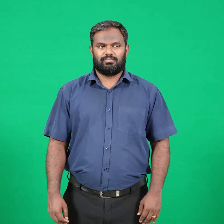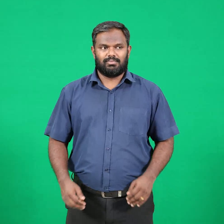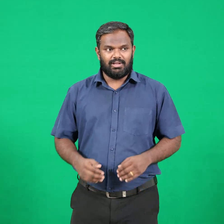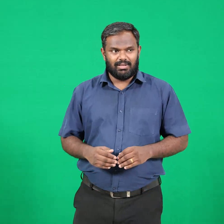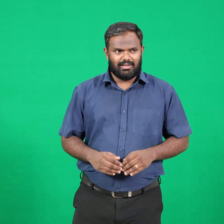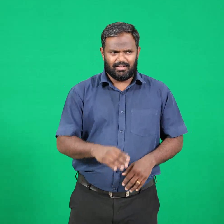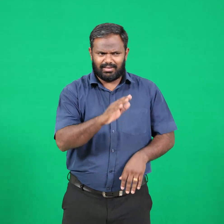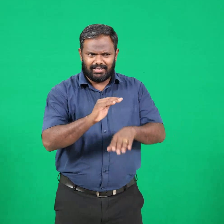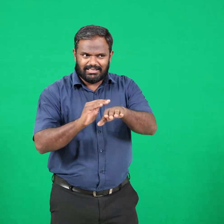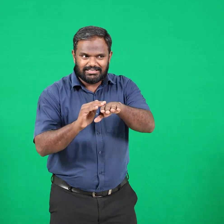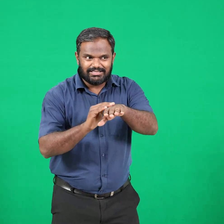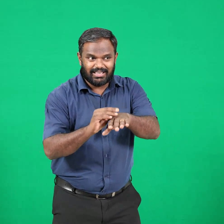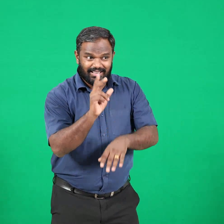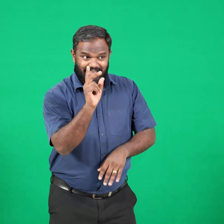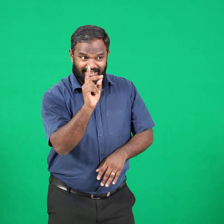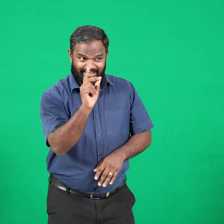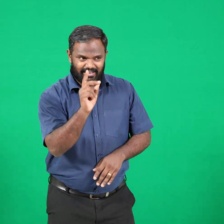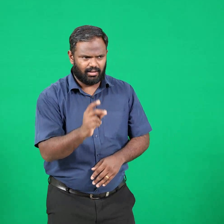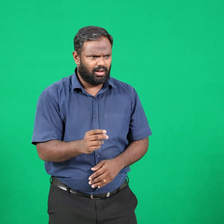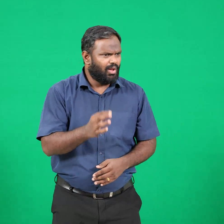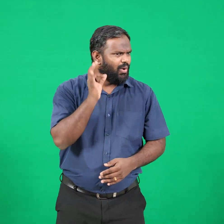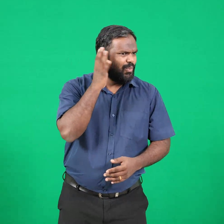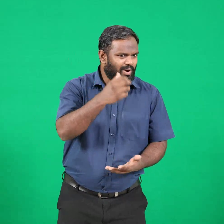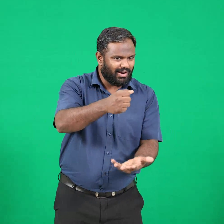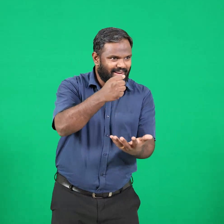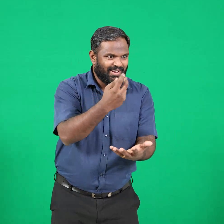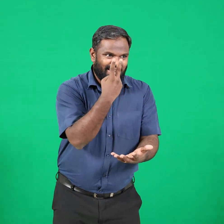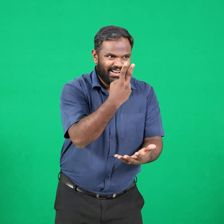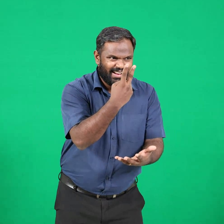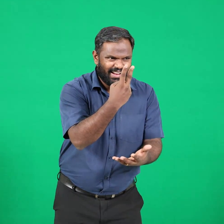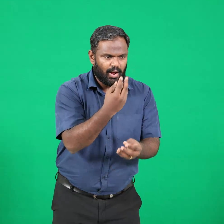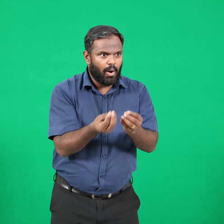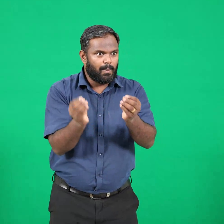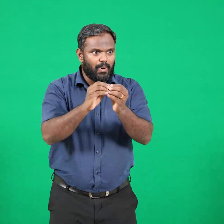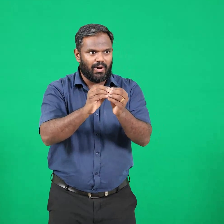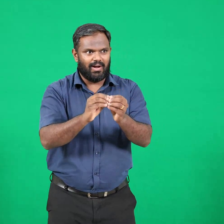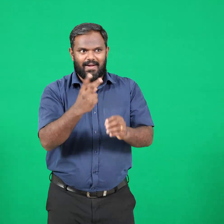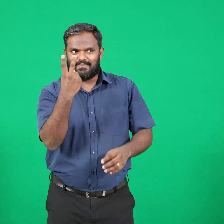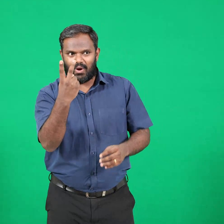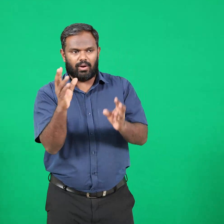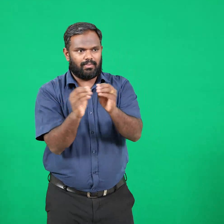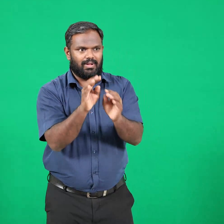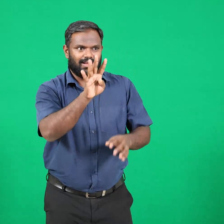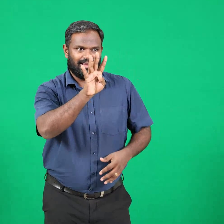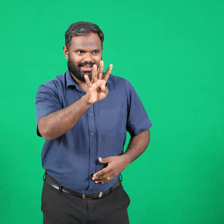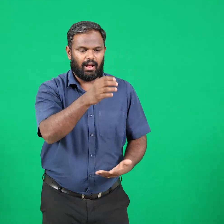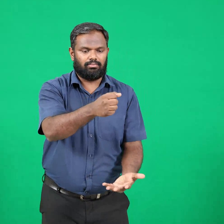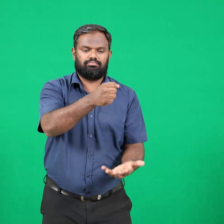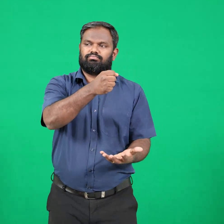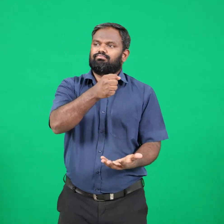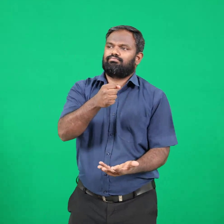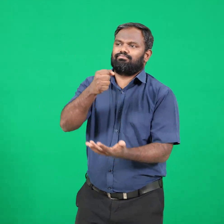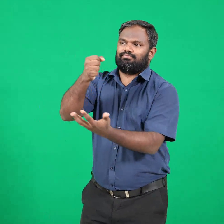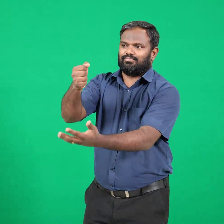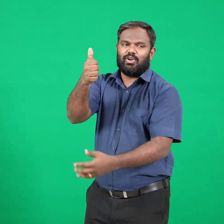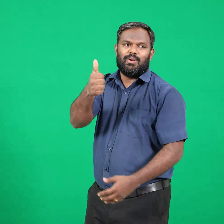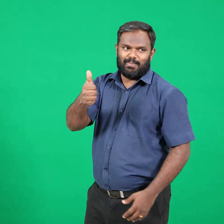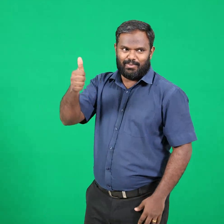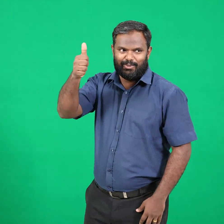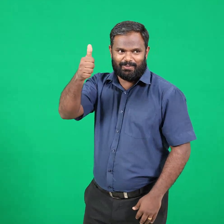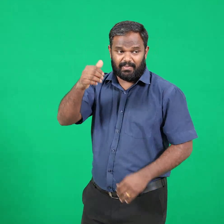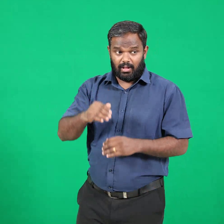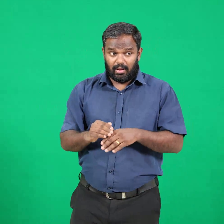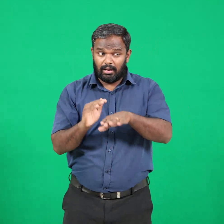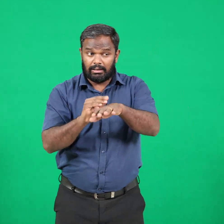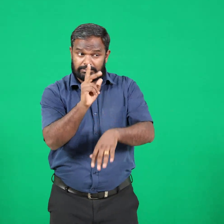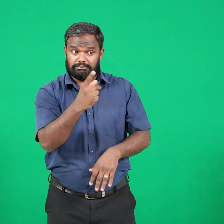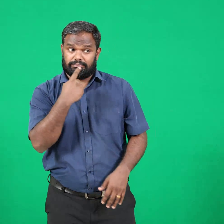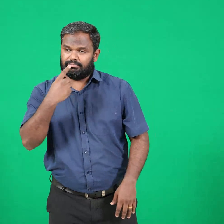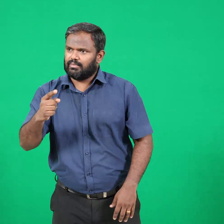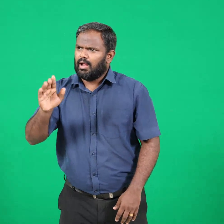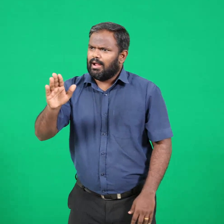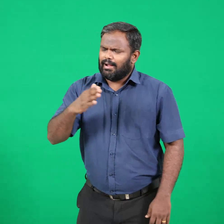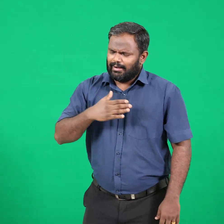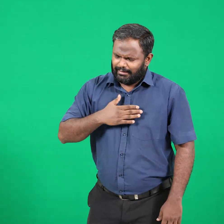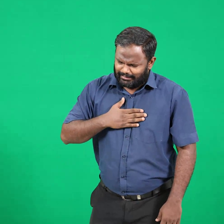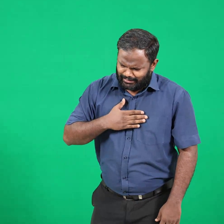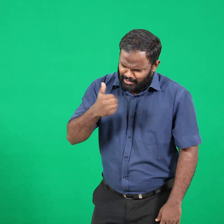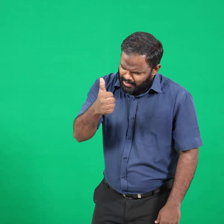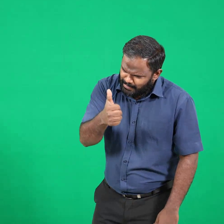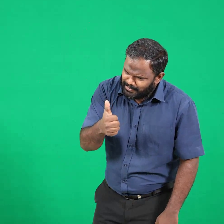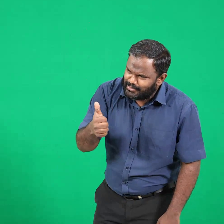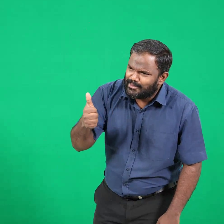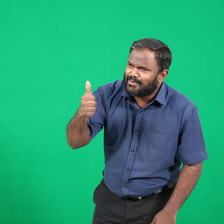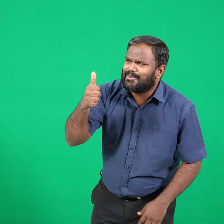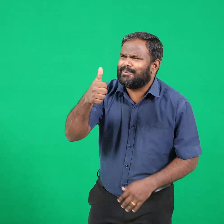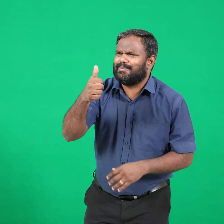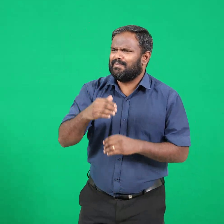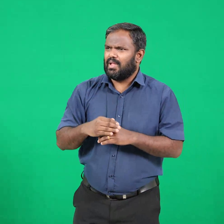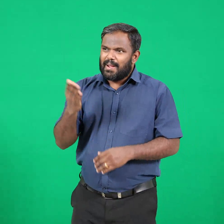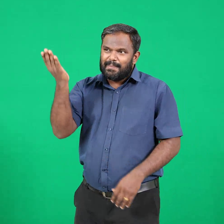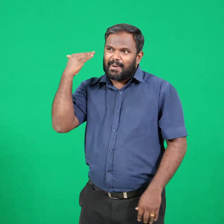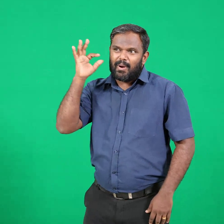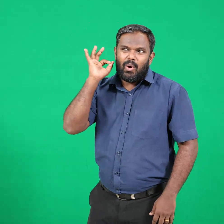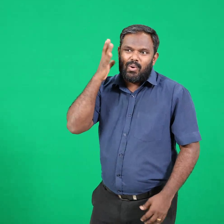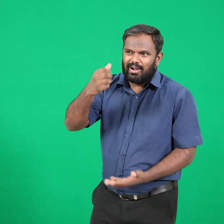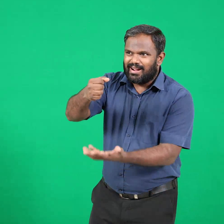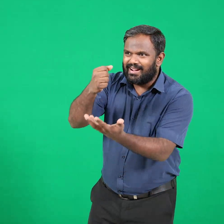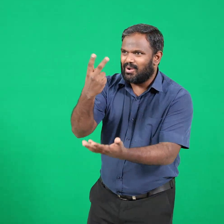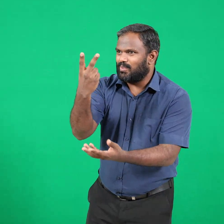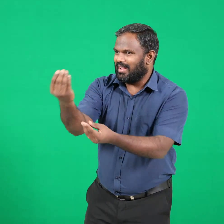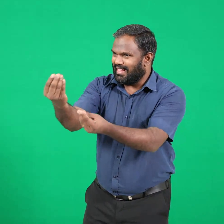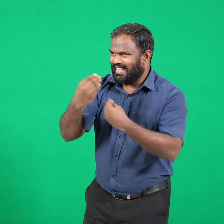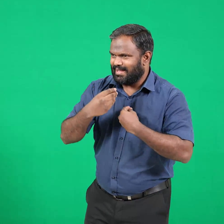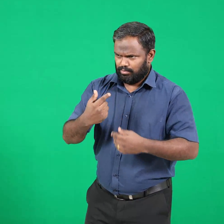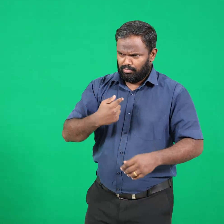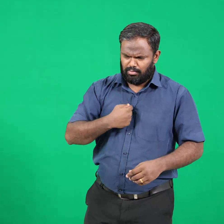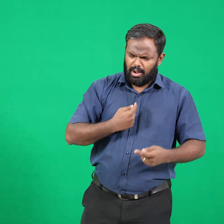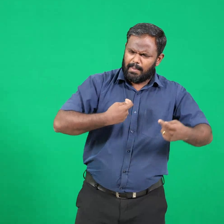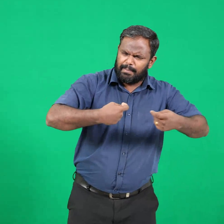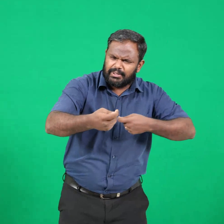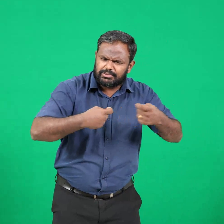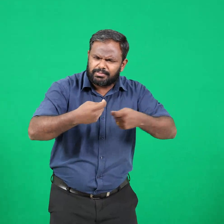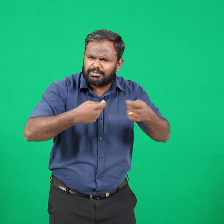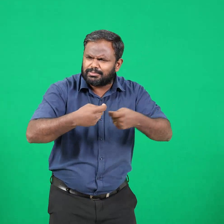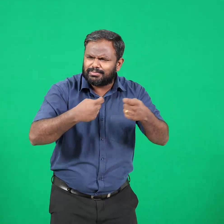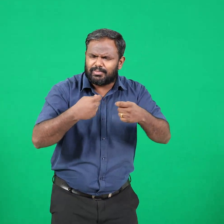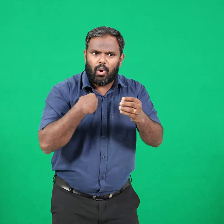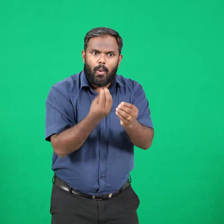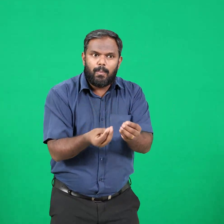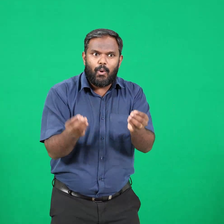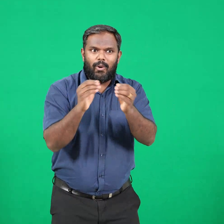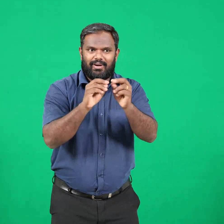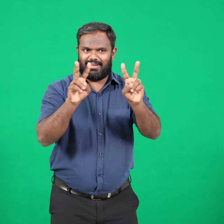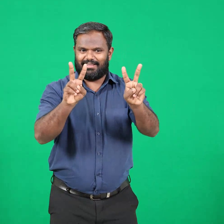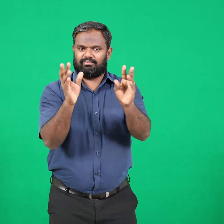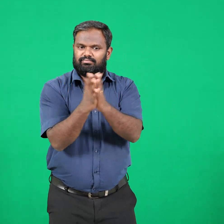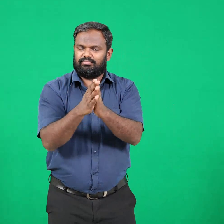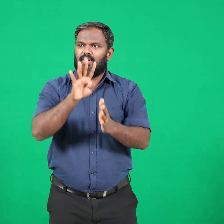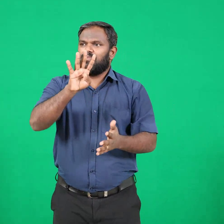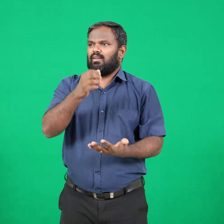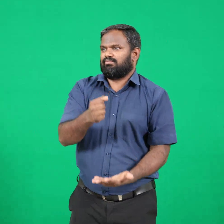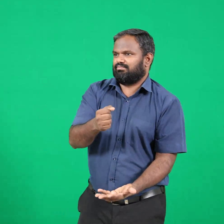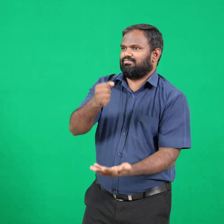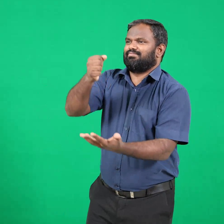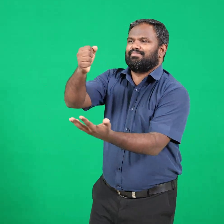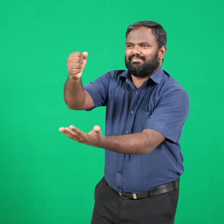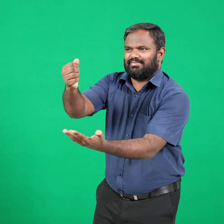The servant who had received the two talents also came and said, ' Master, you entrusted me with two talents.